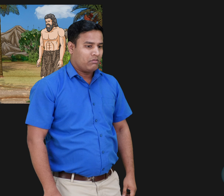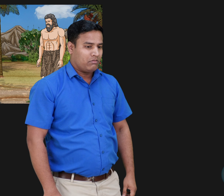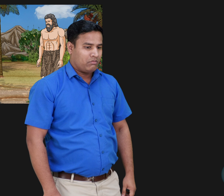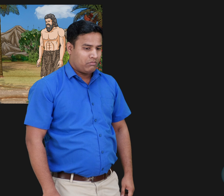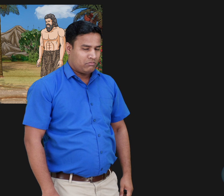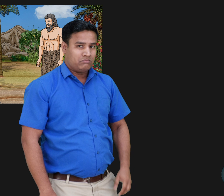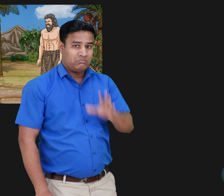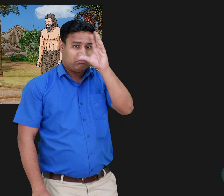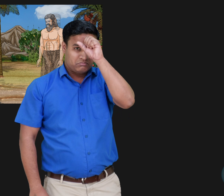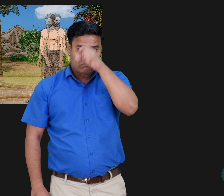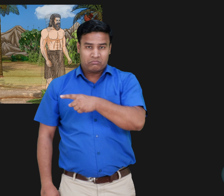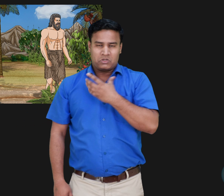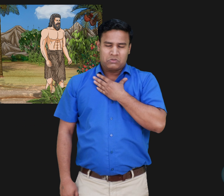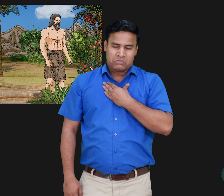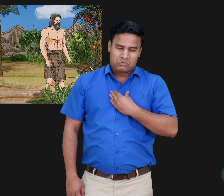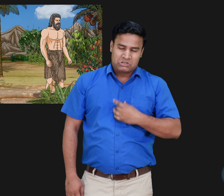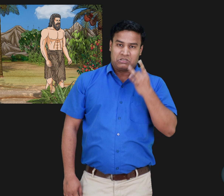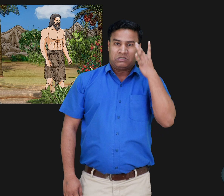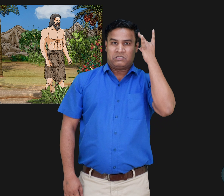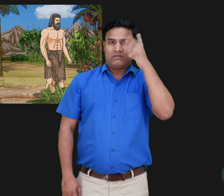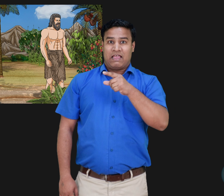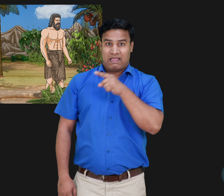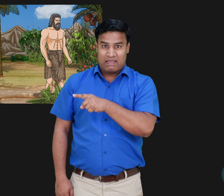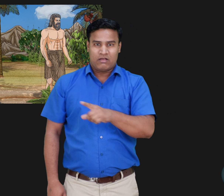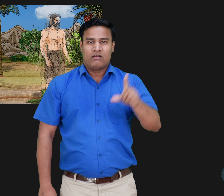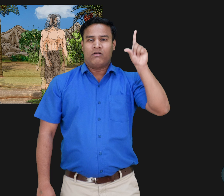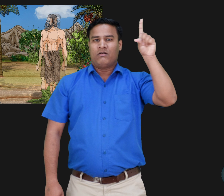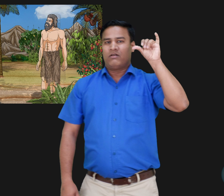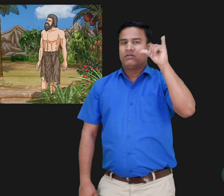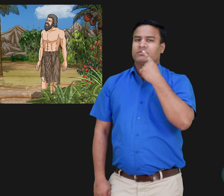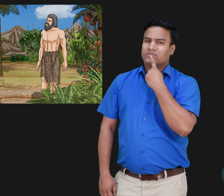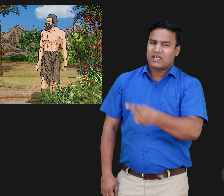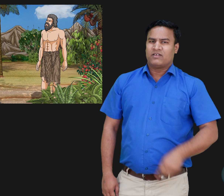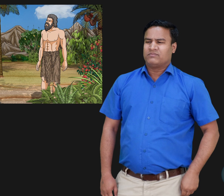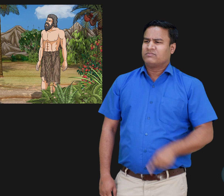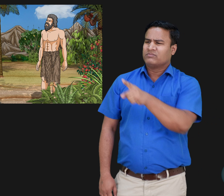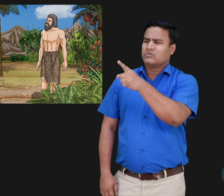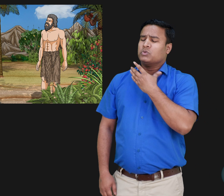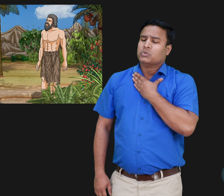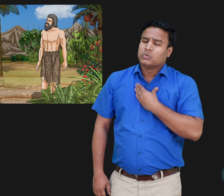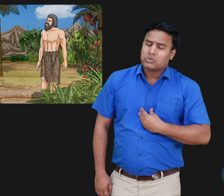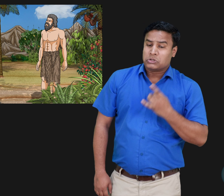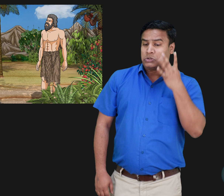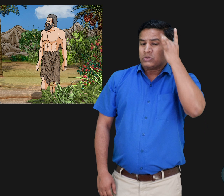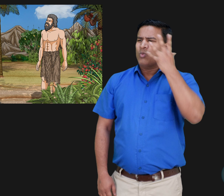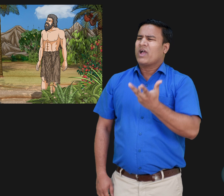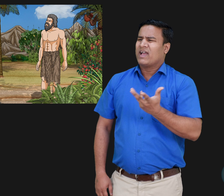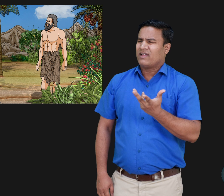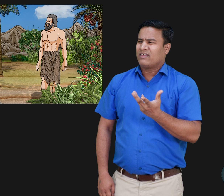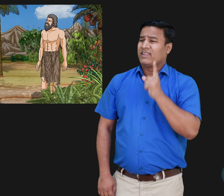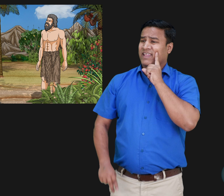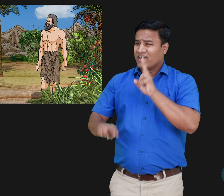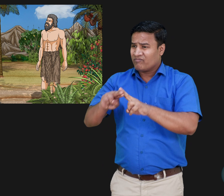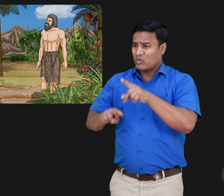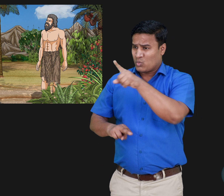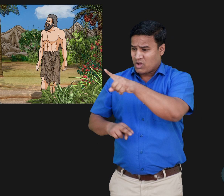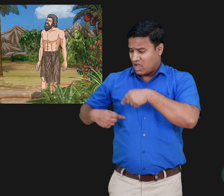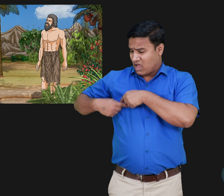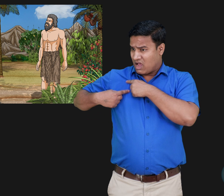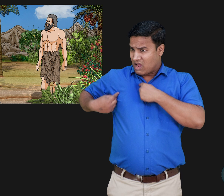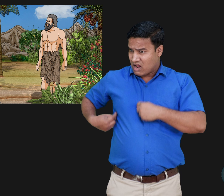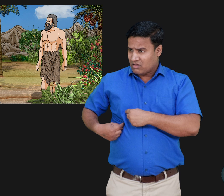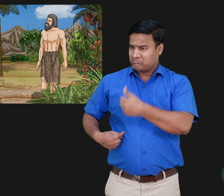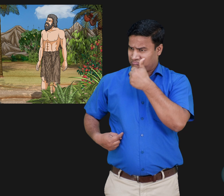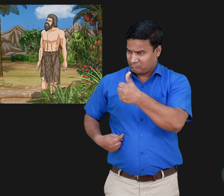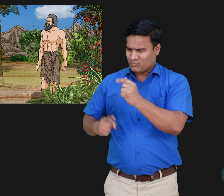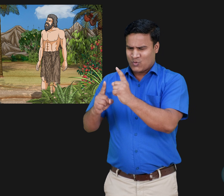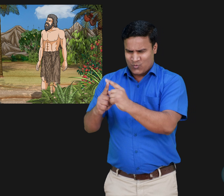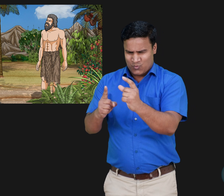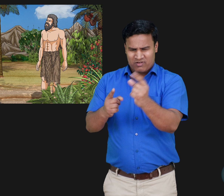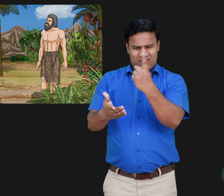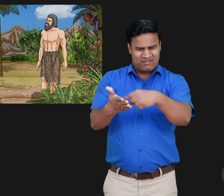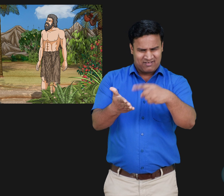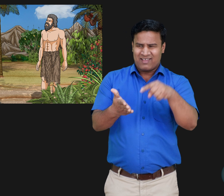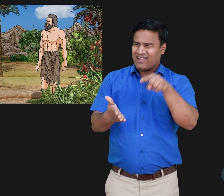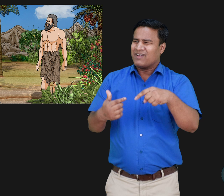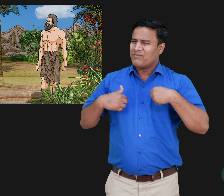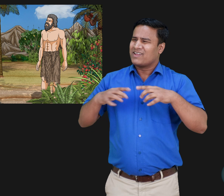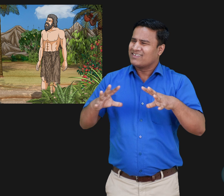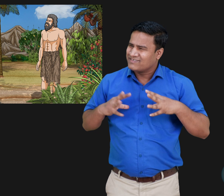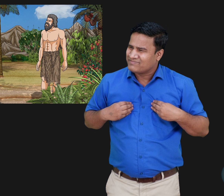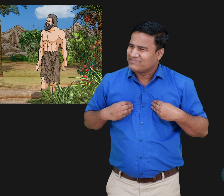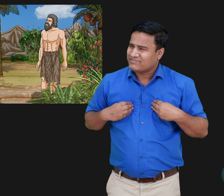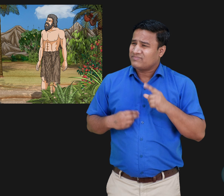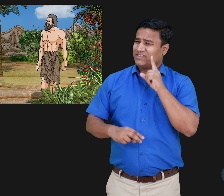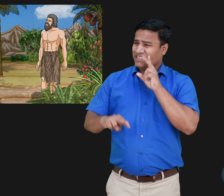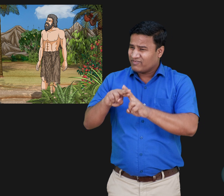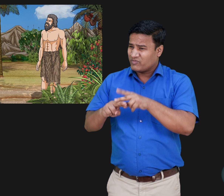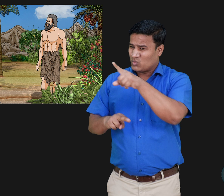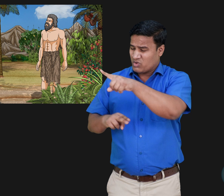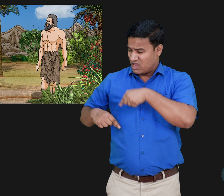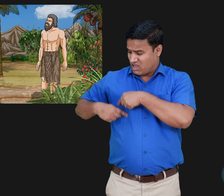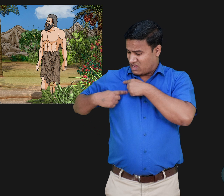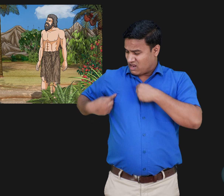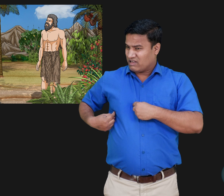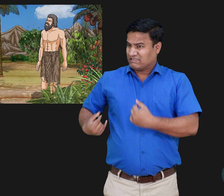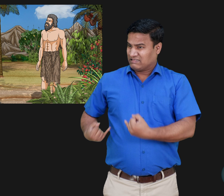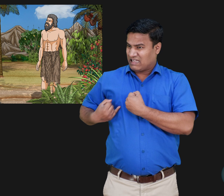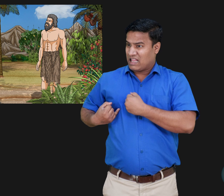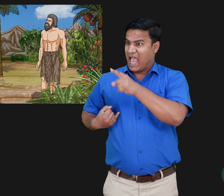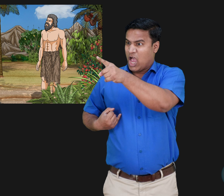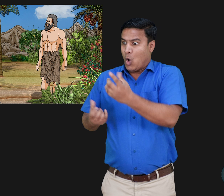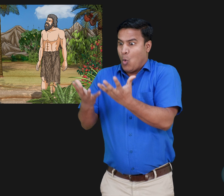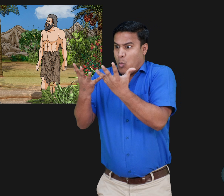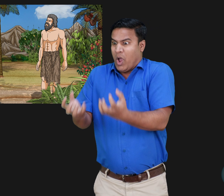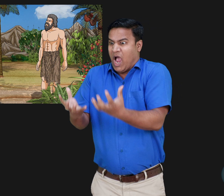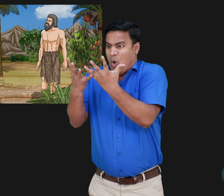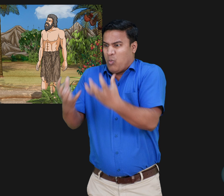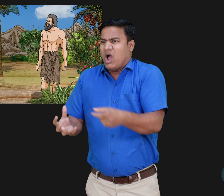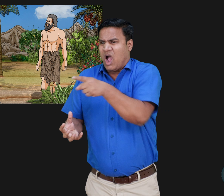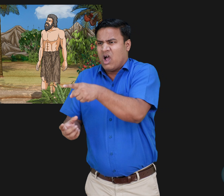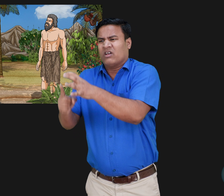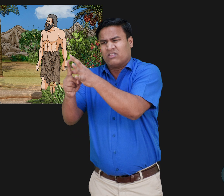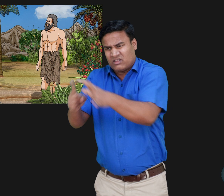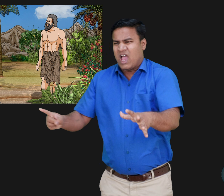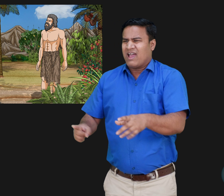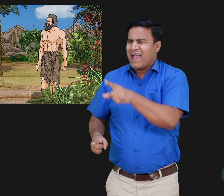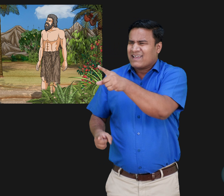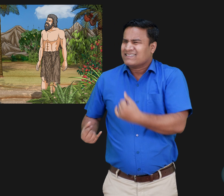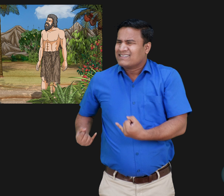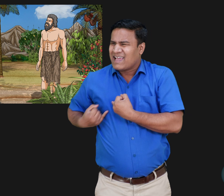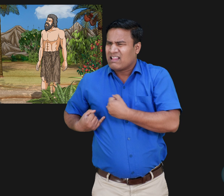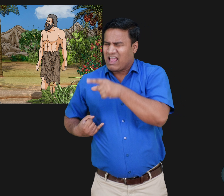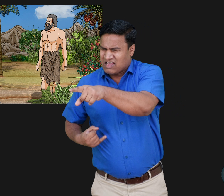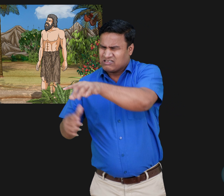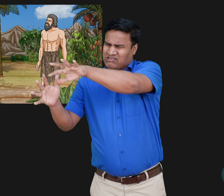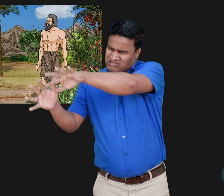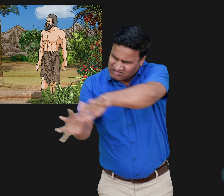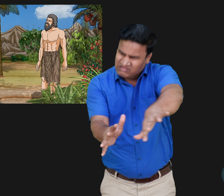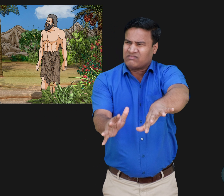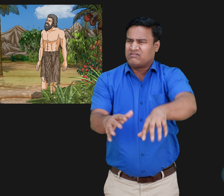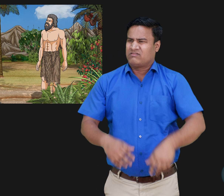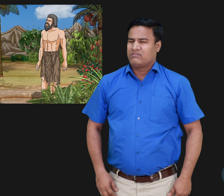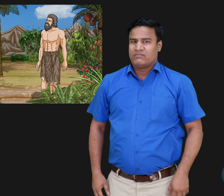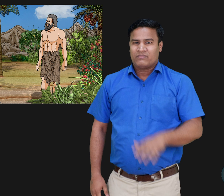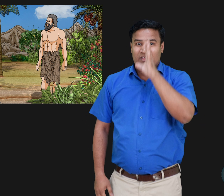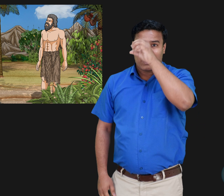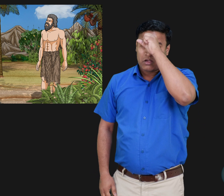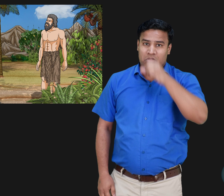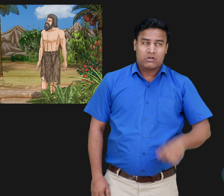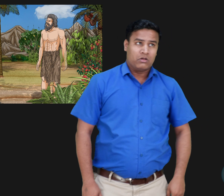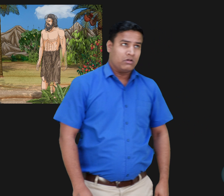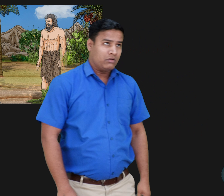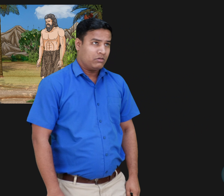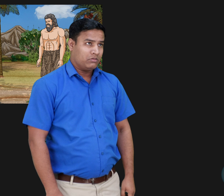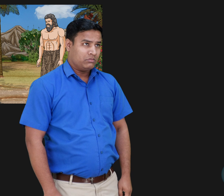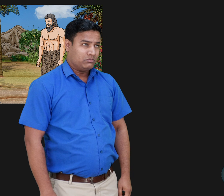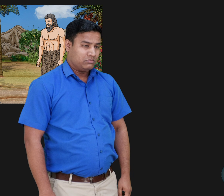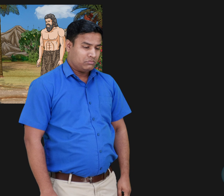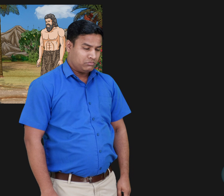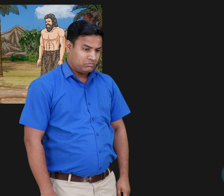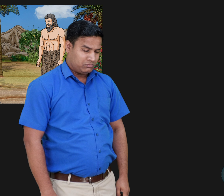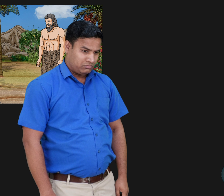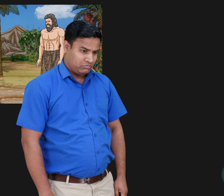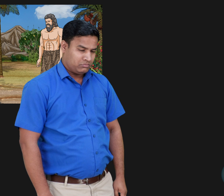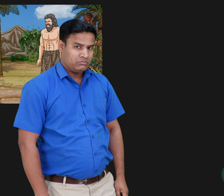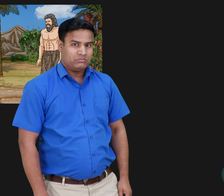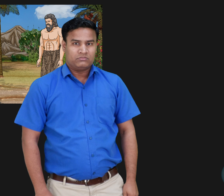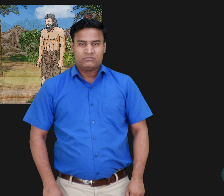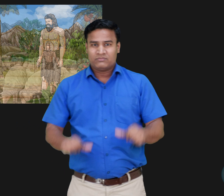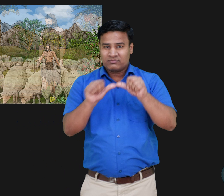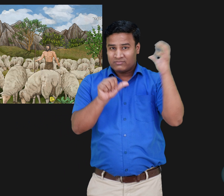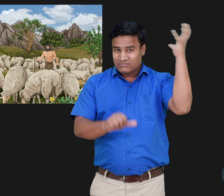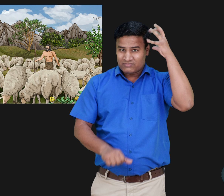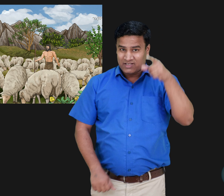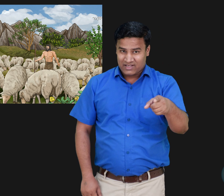If you do what is right, will you not be accepted? But if you refuse to do what is right, sin is crouching at your door;